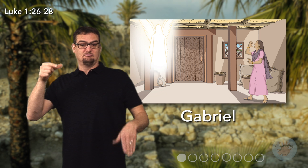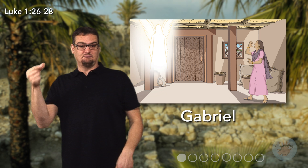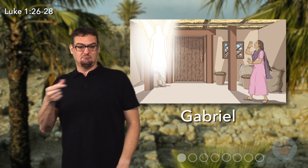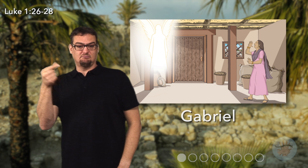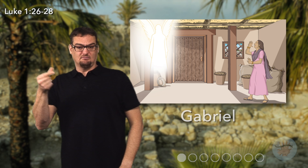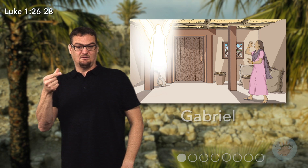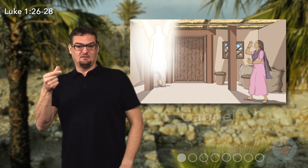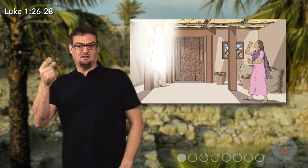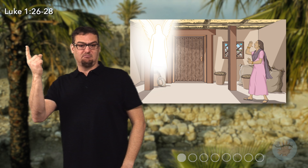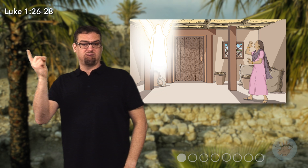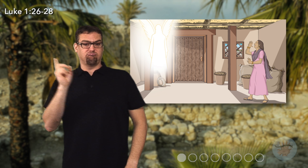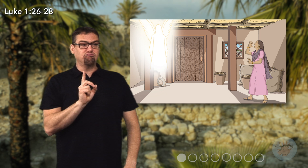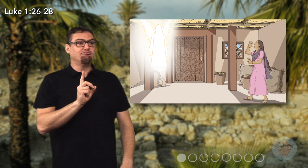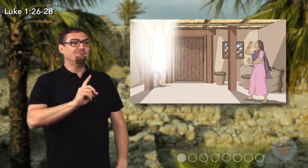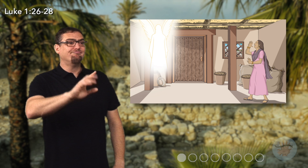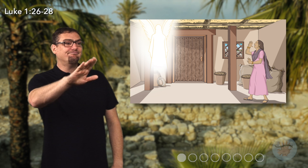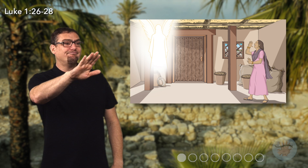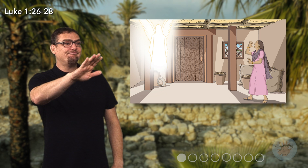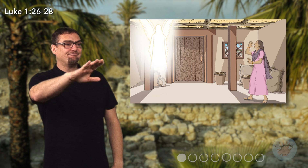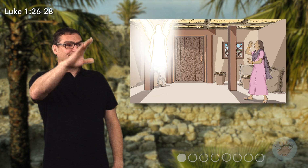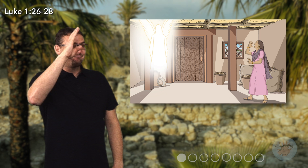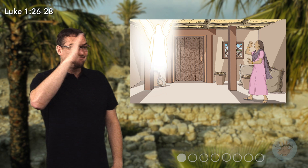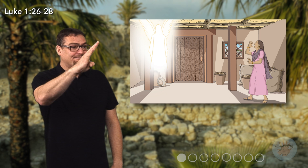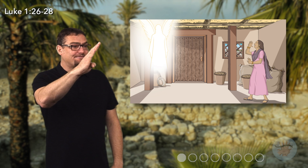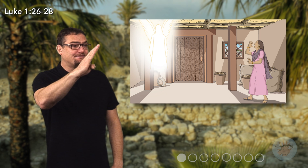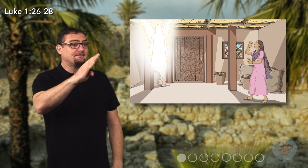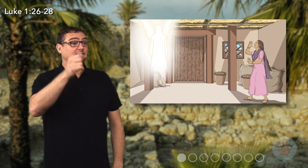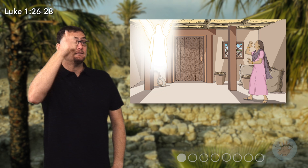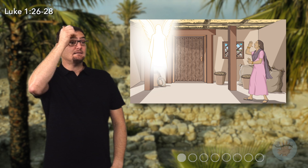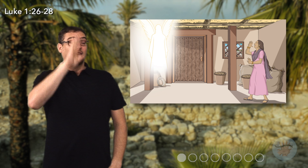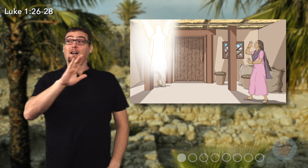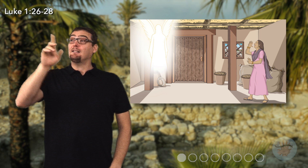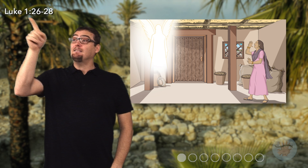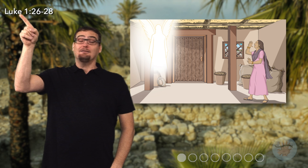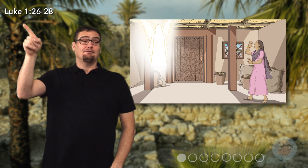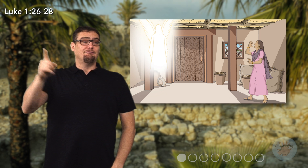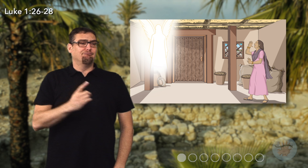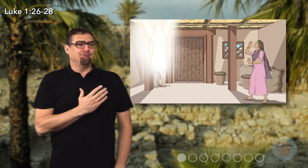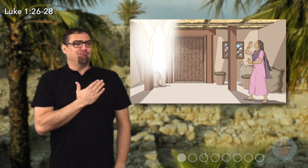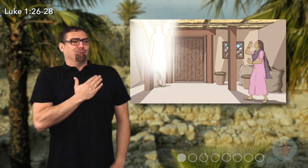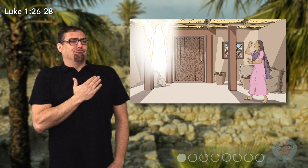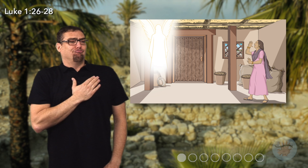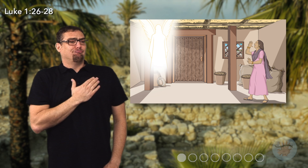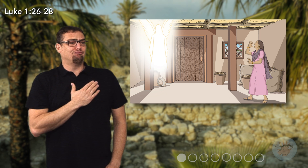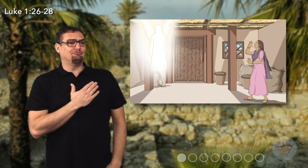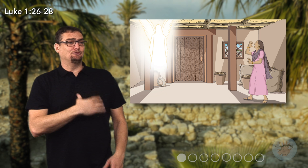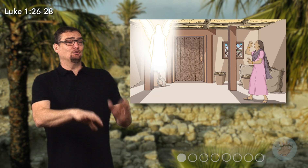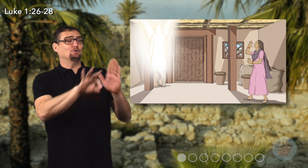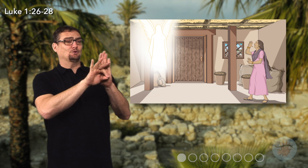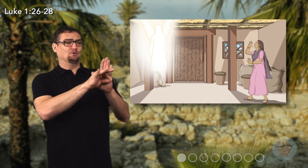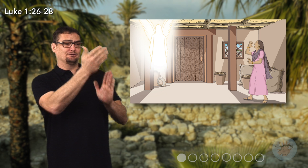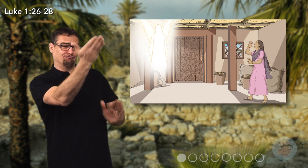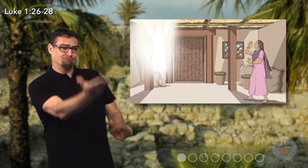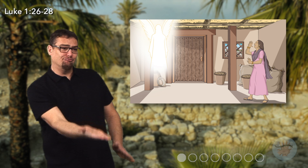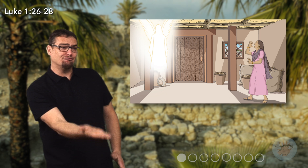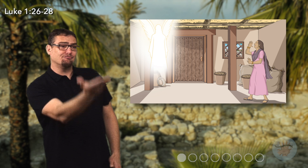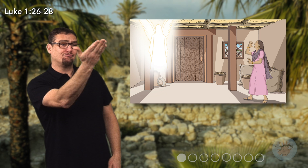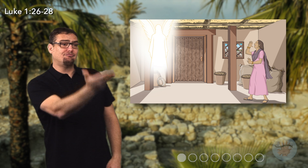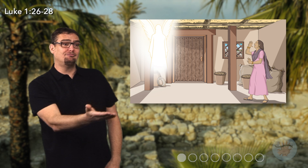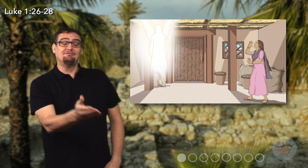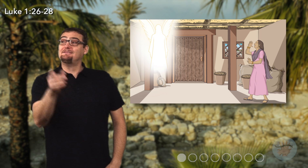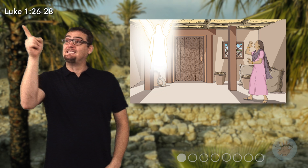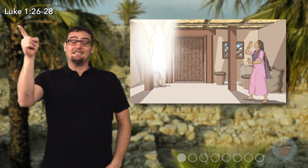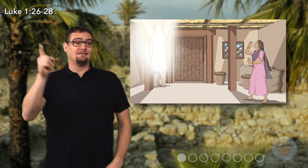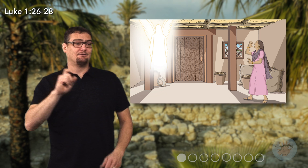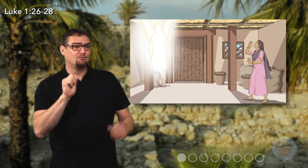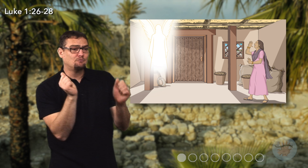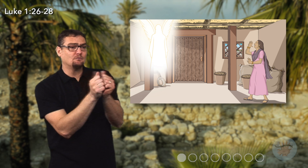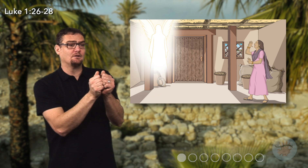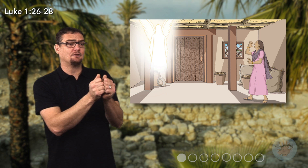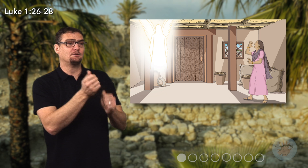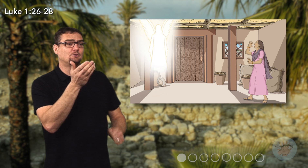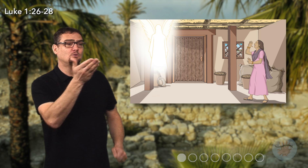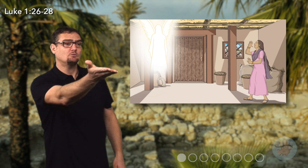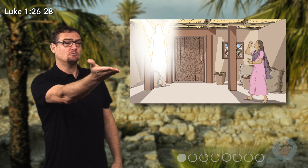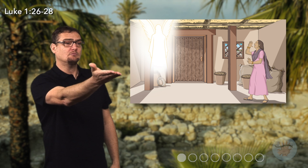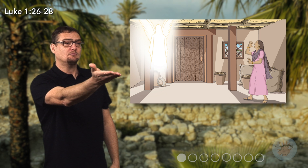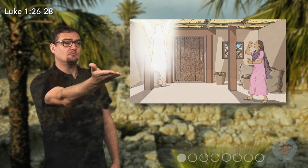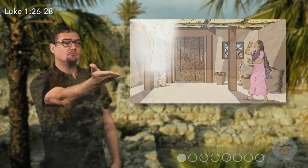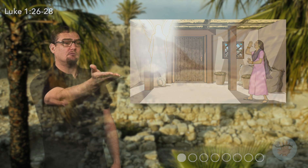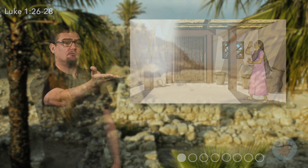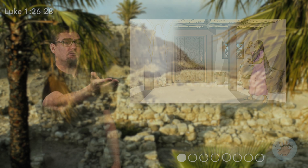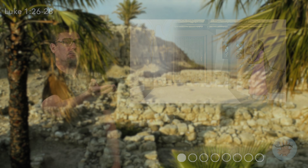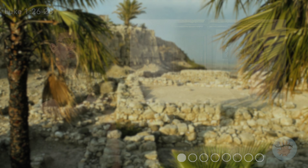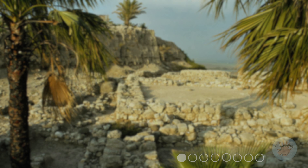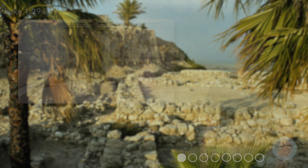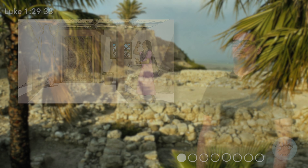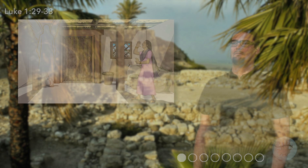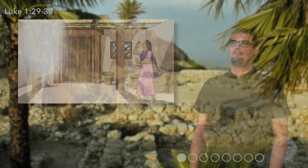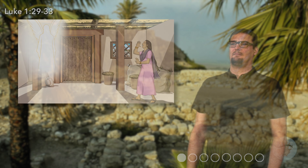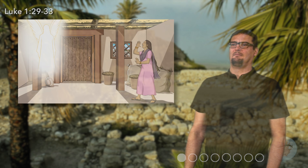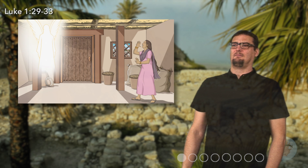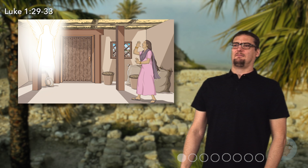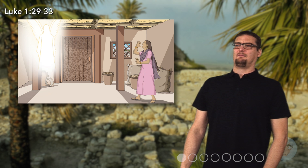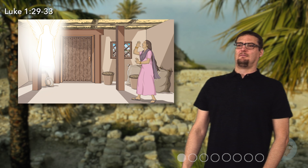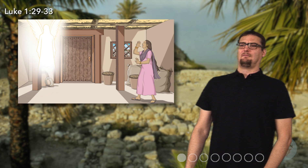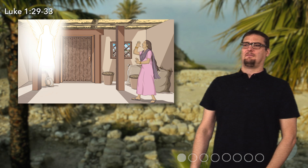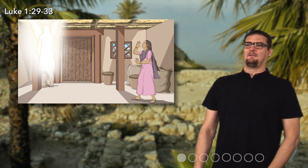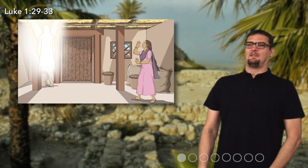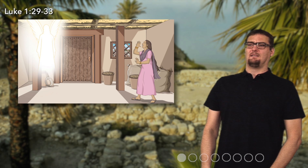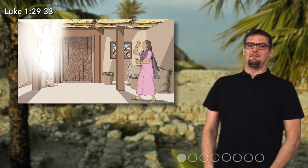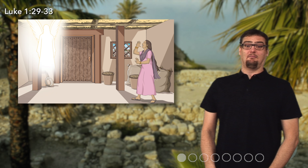The Lord is with you.”